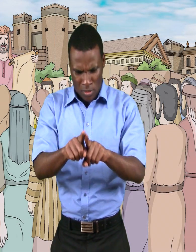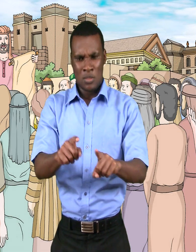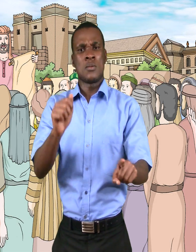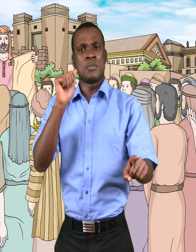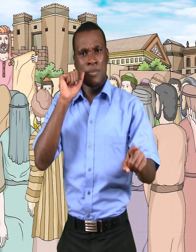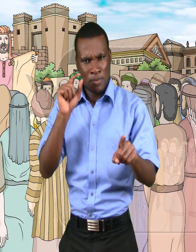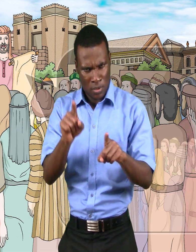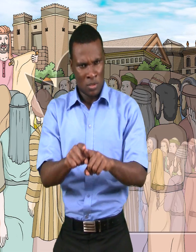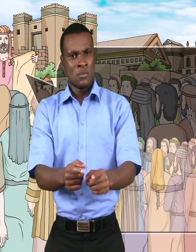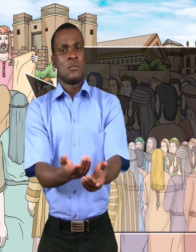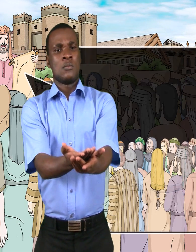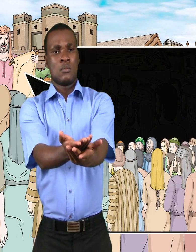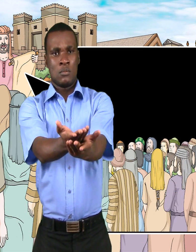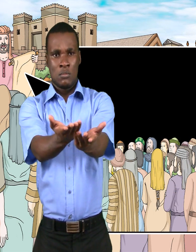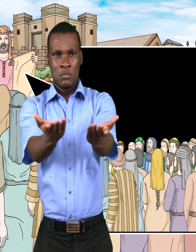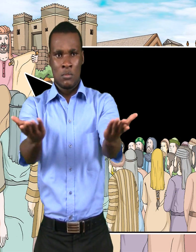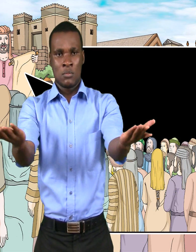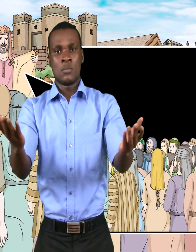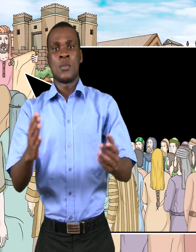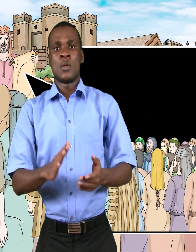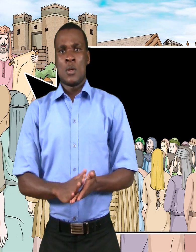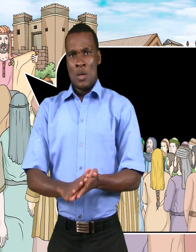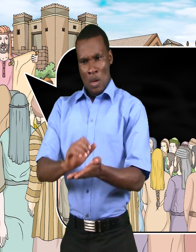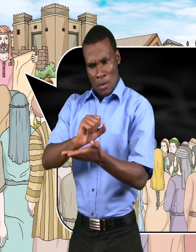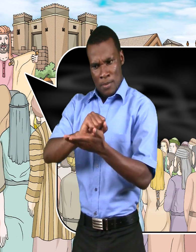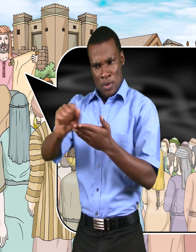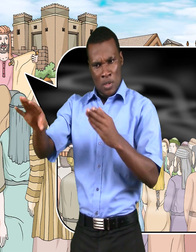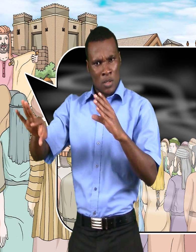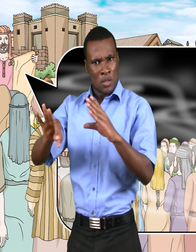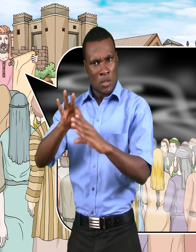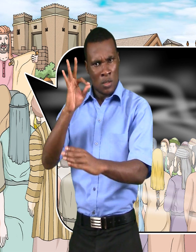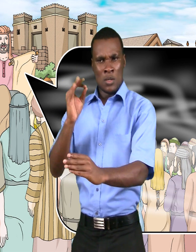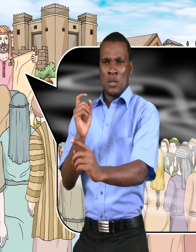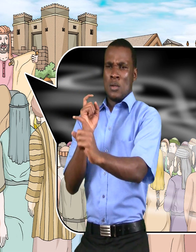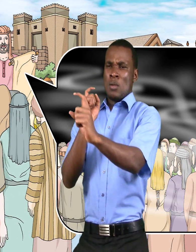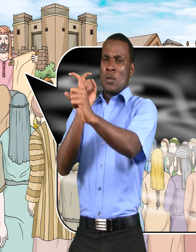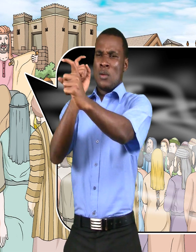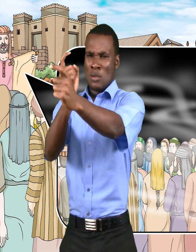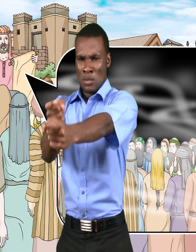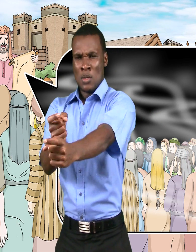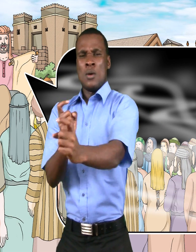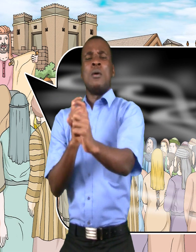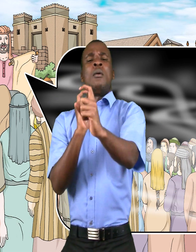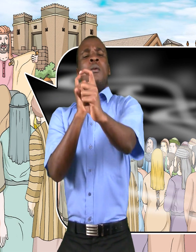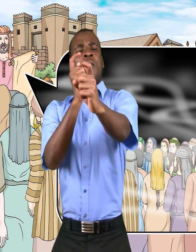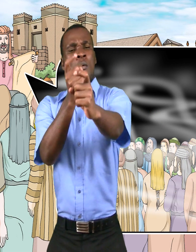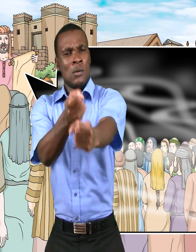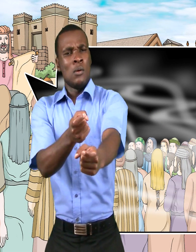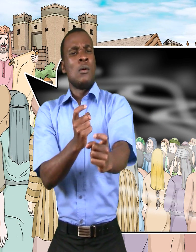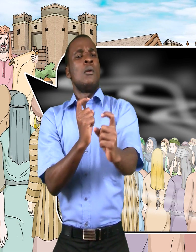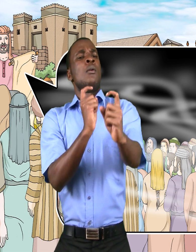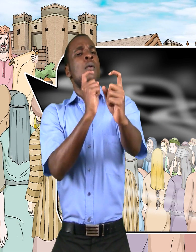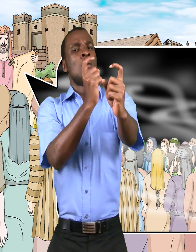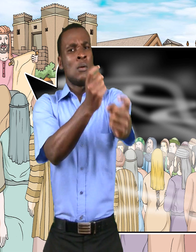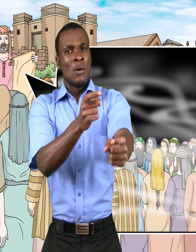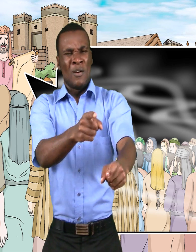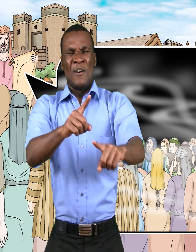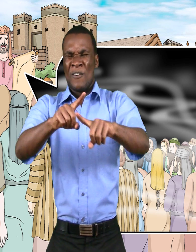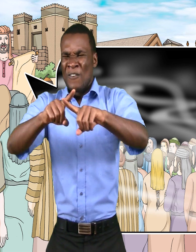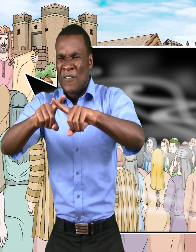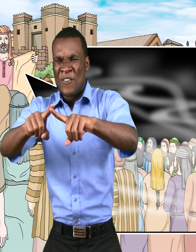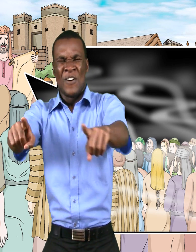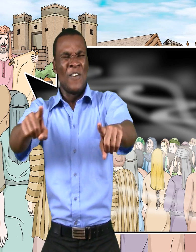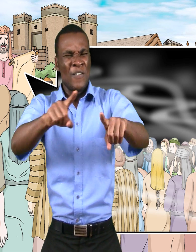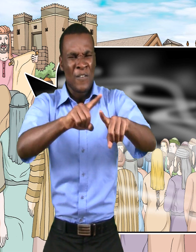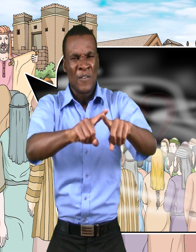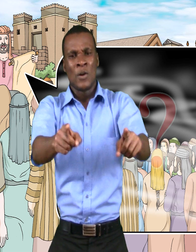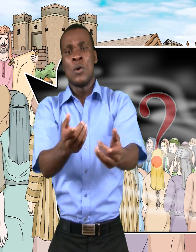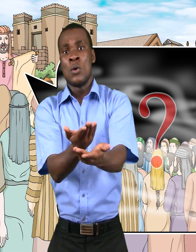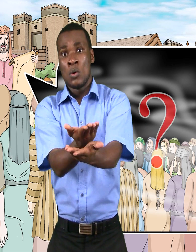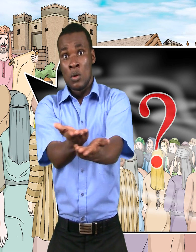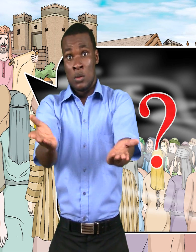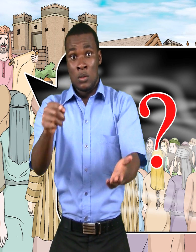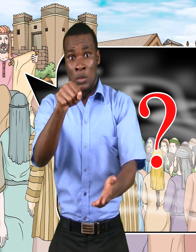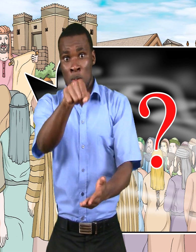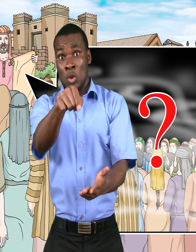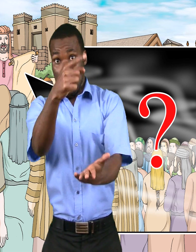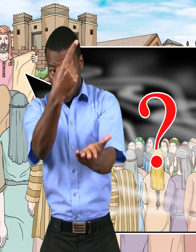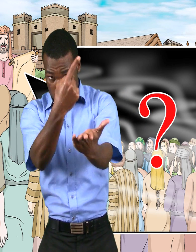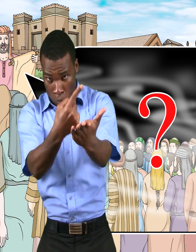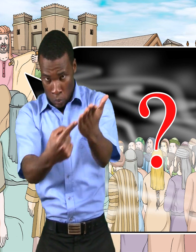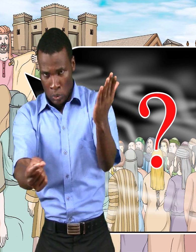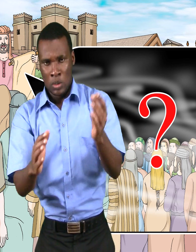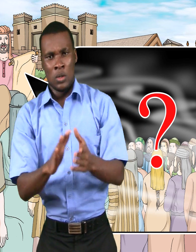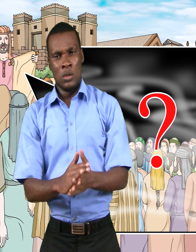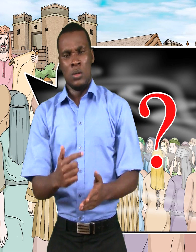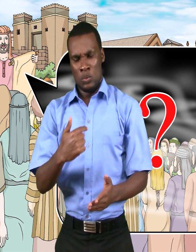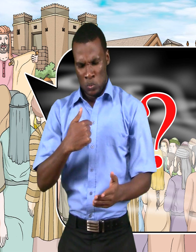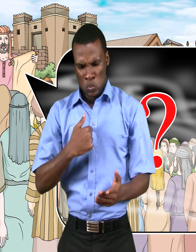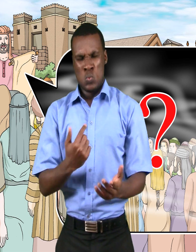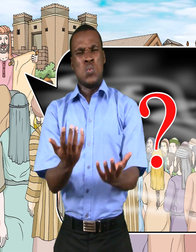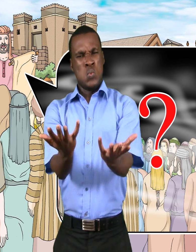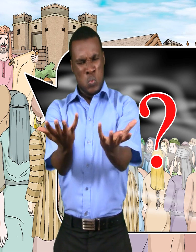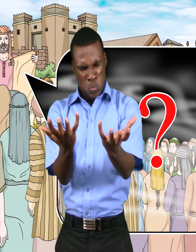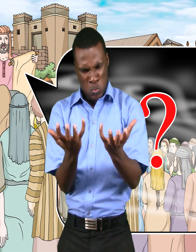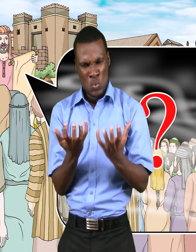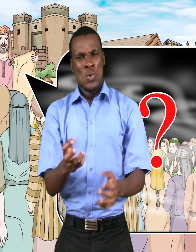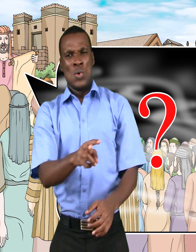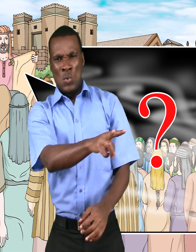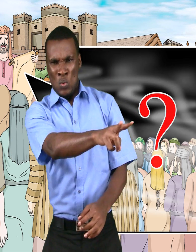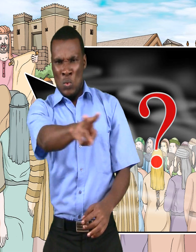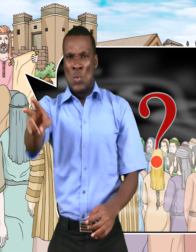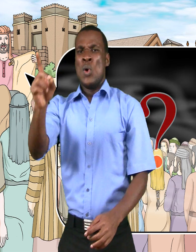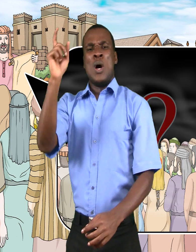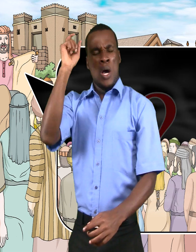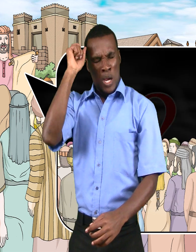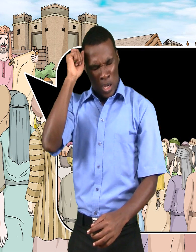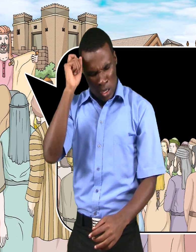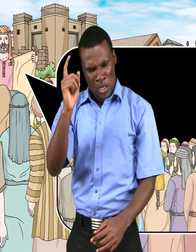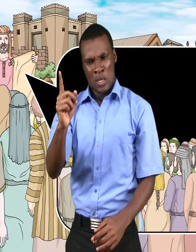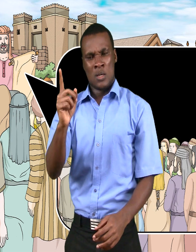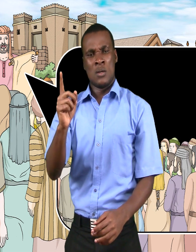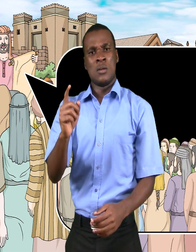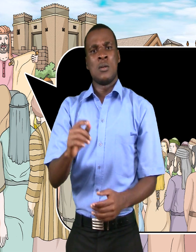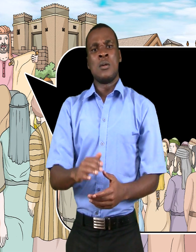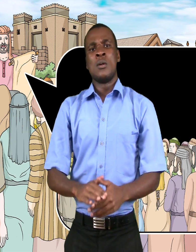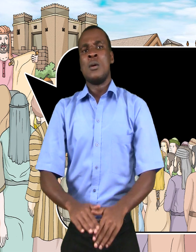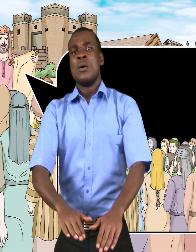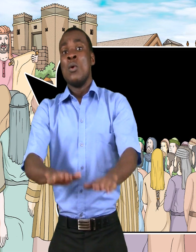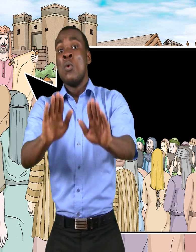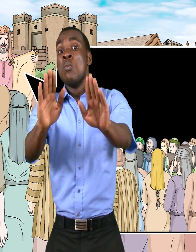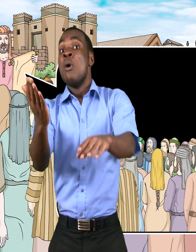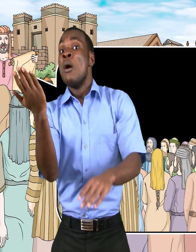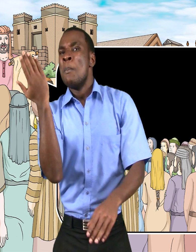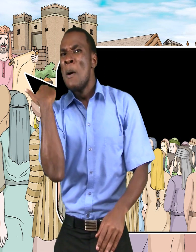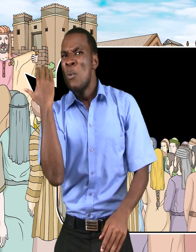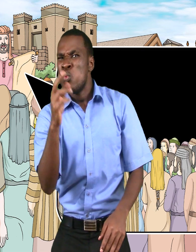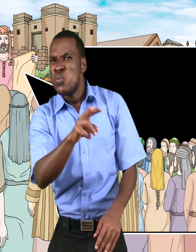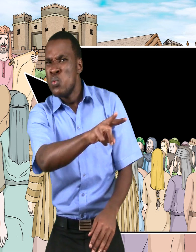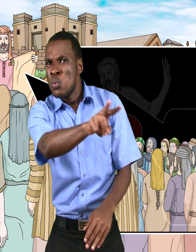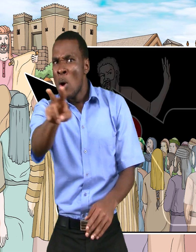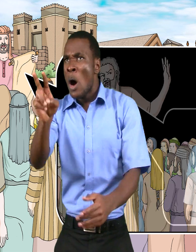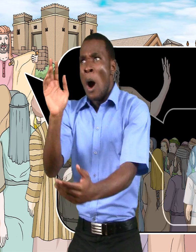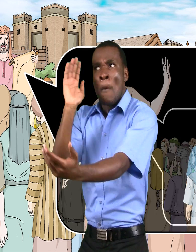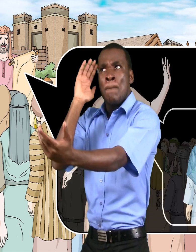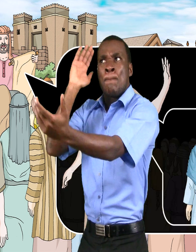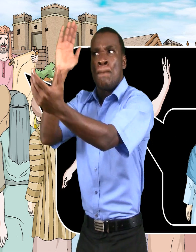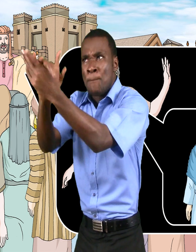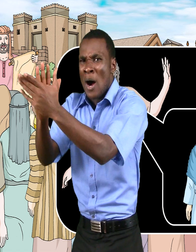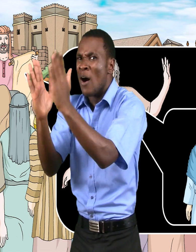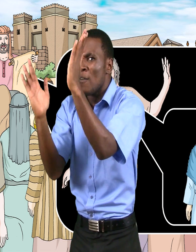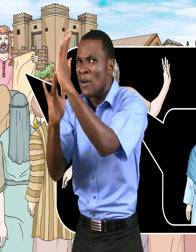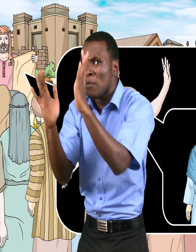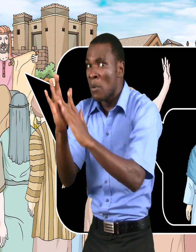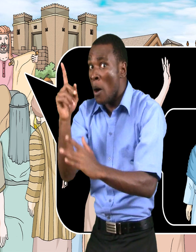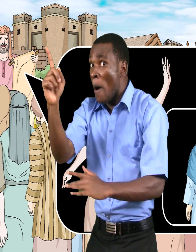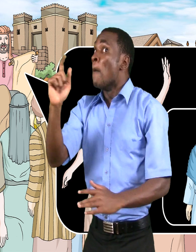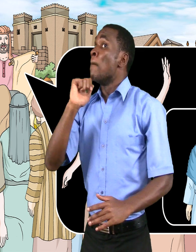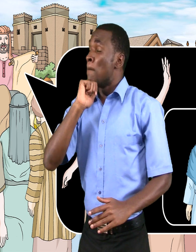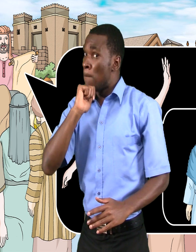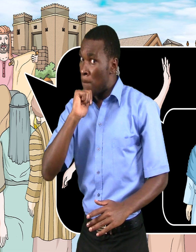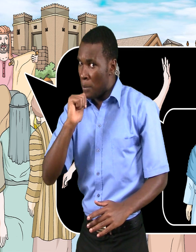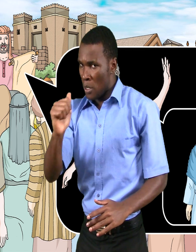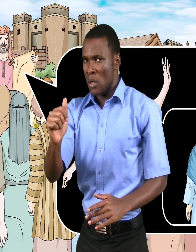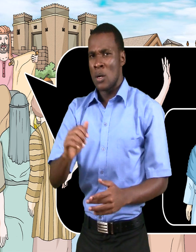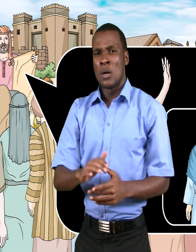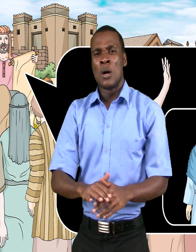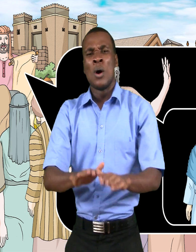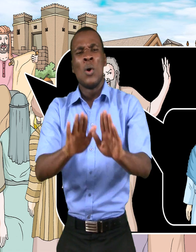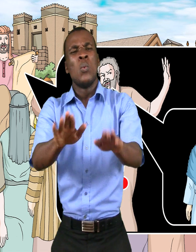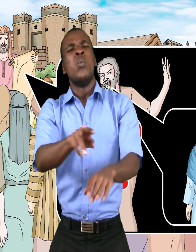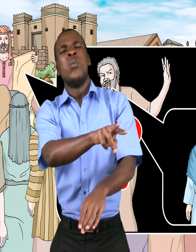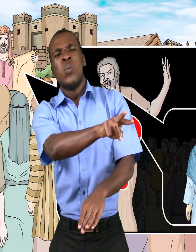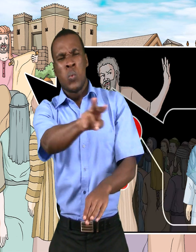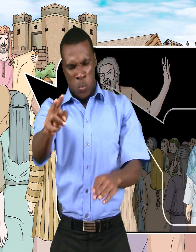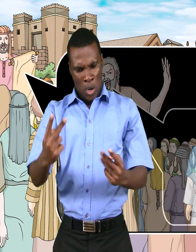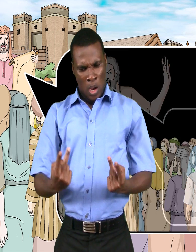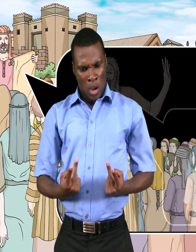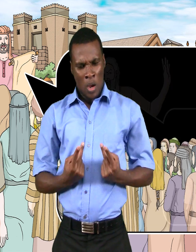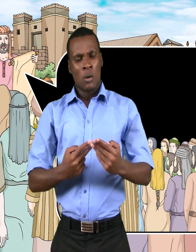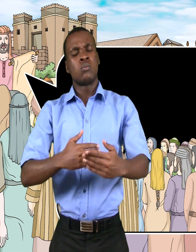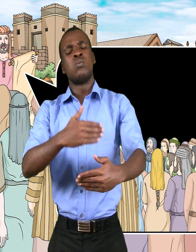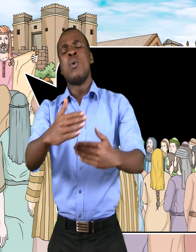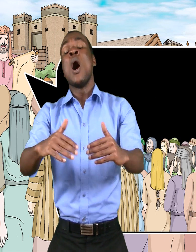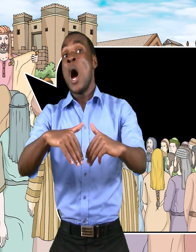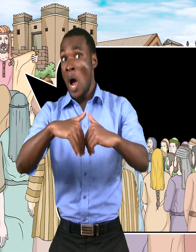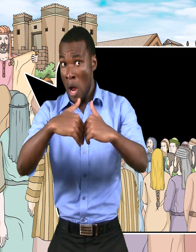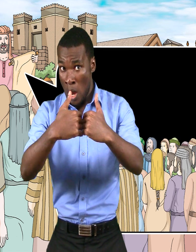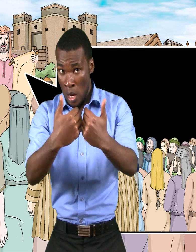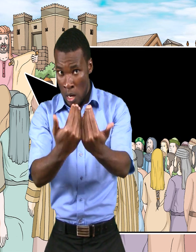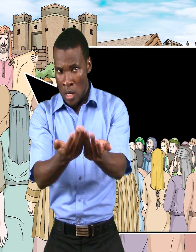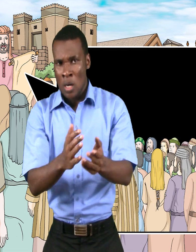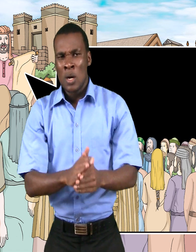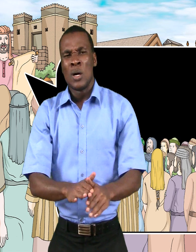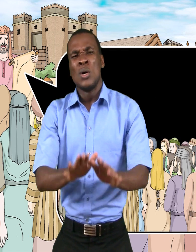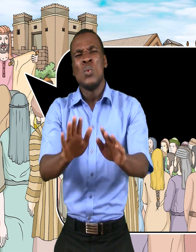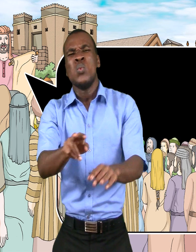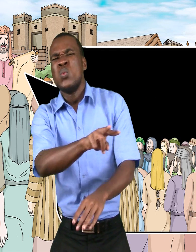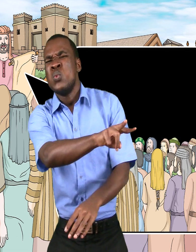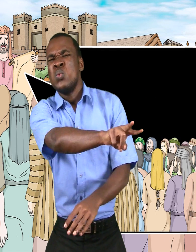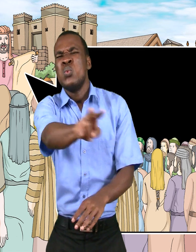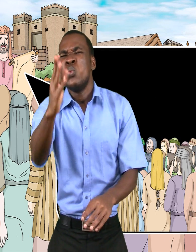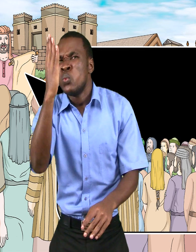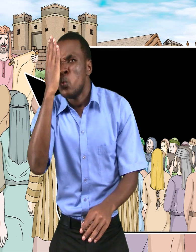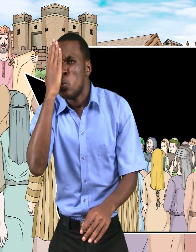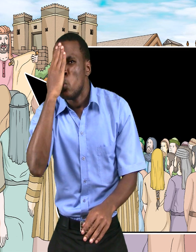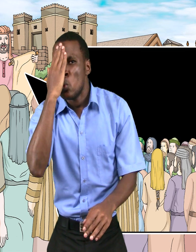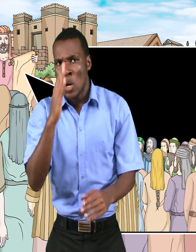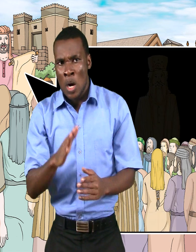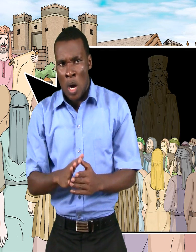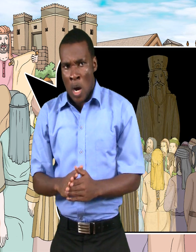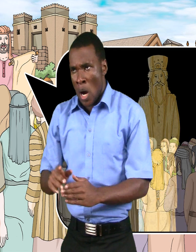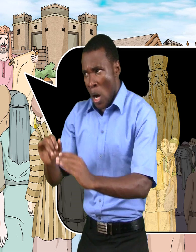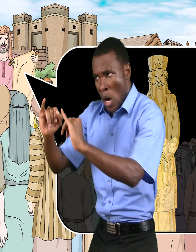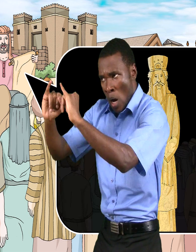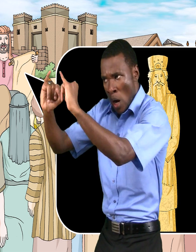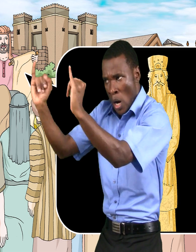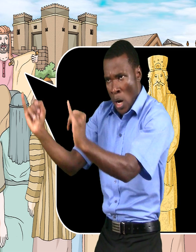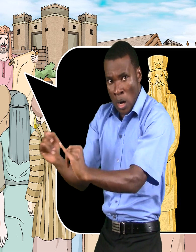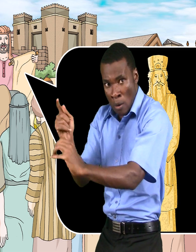Now about spiritual gifts, brothers, I do not want you to be uninformed.